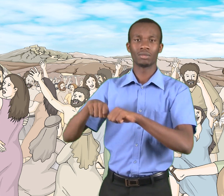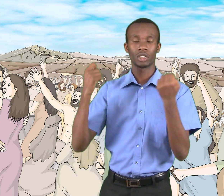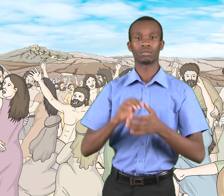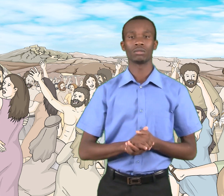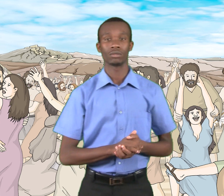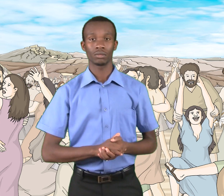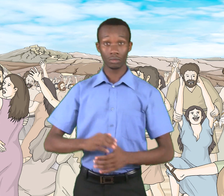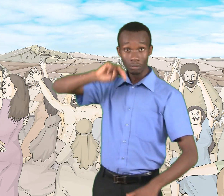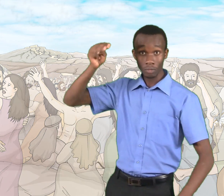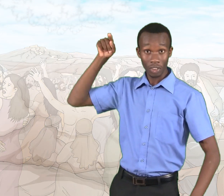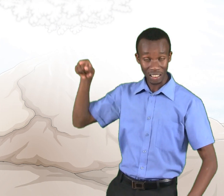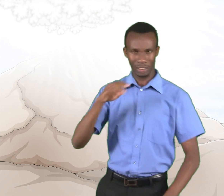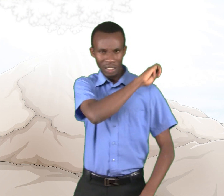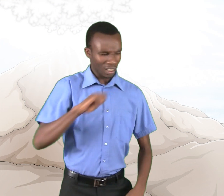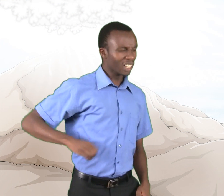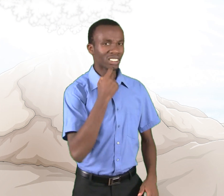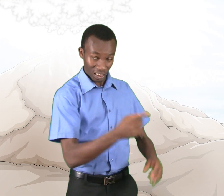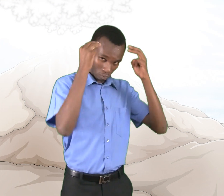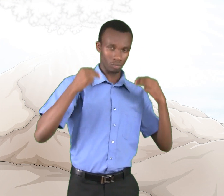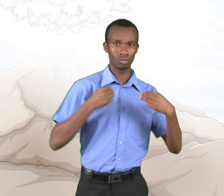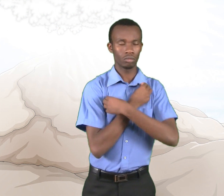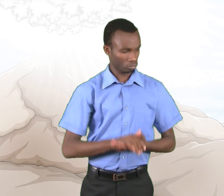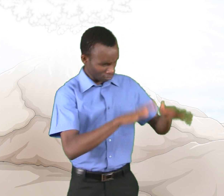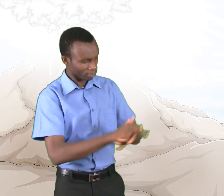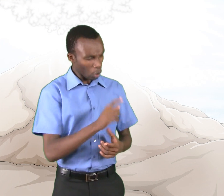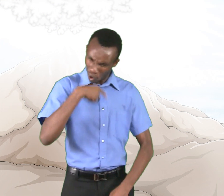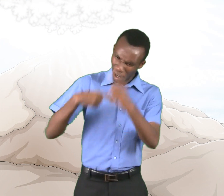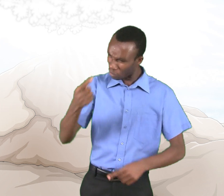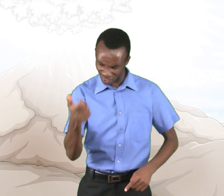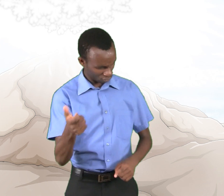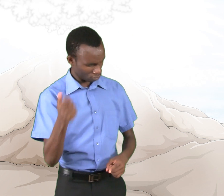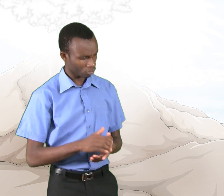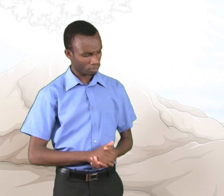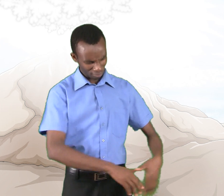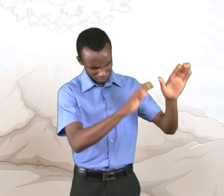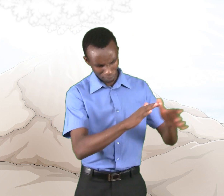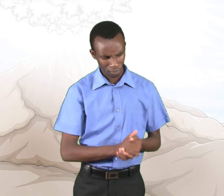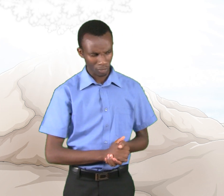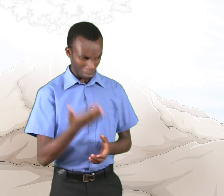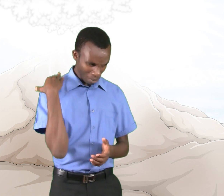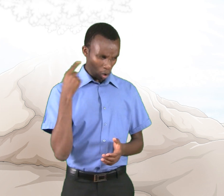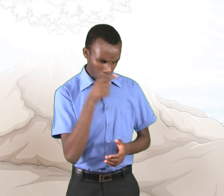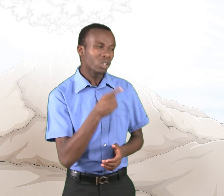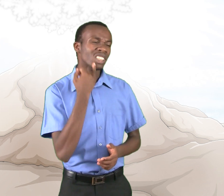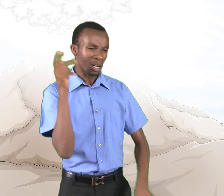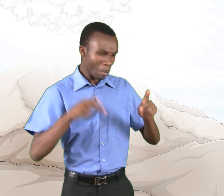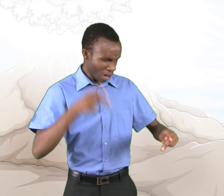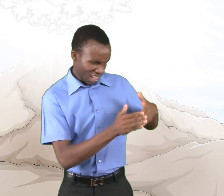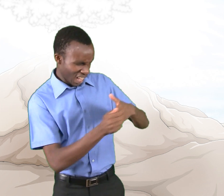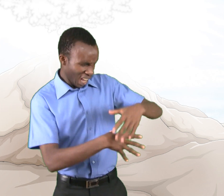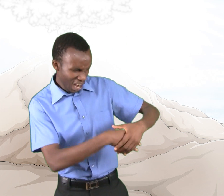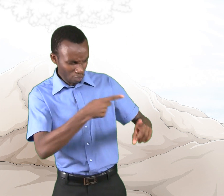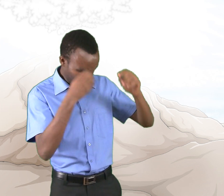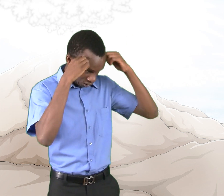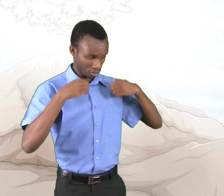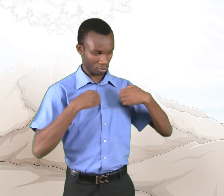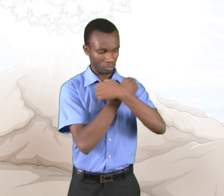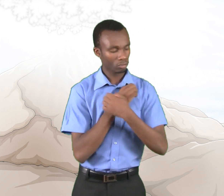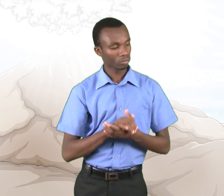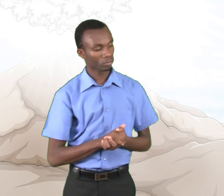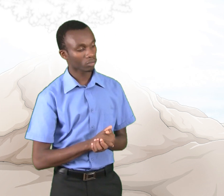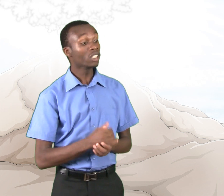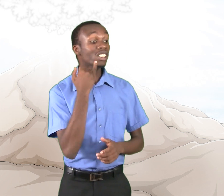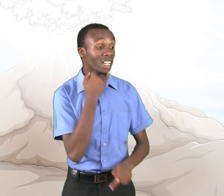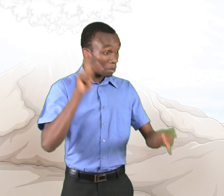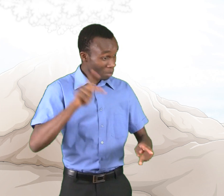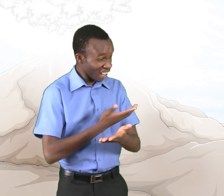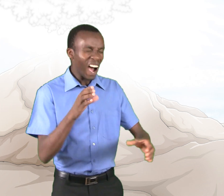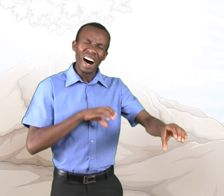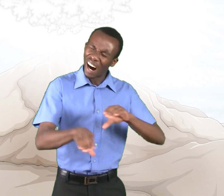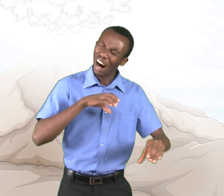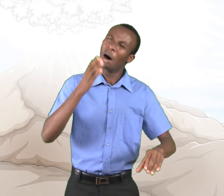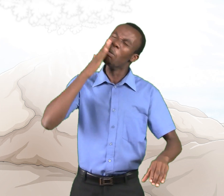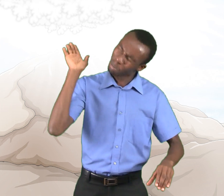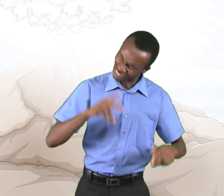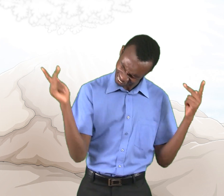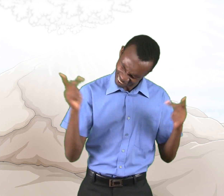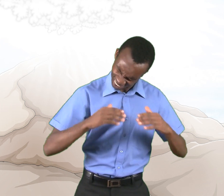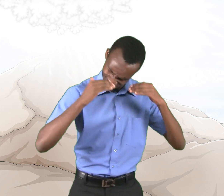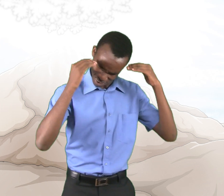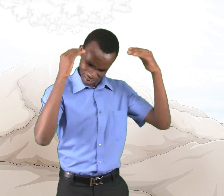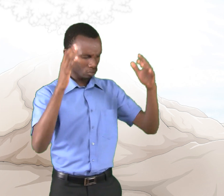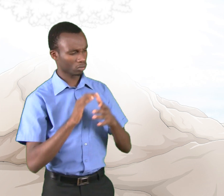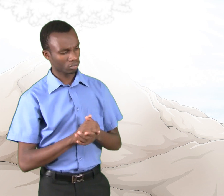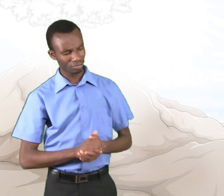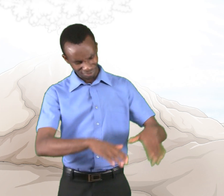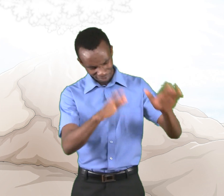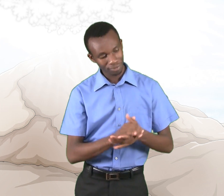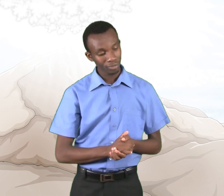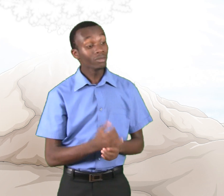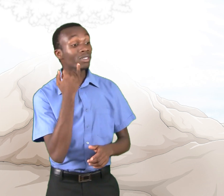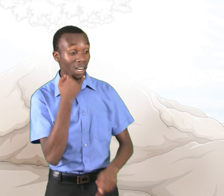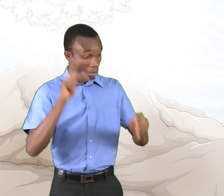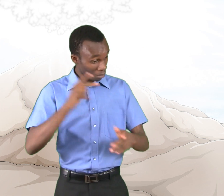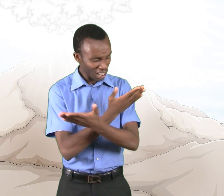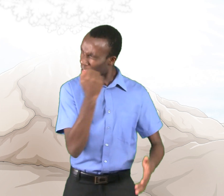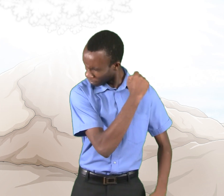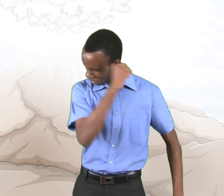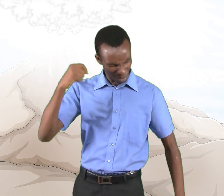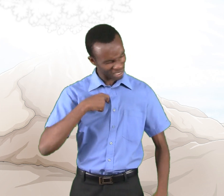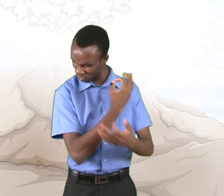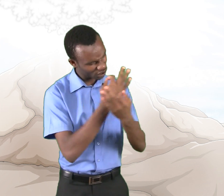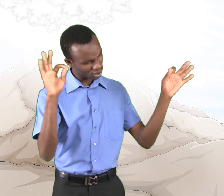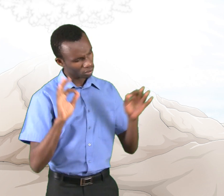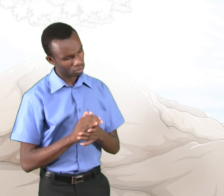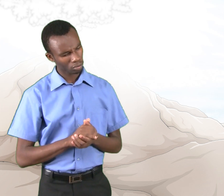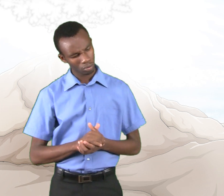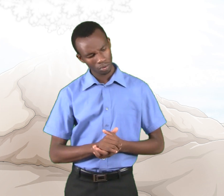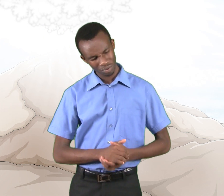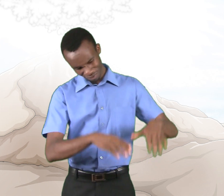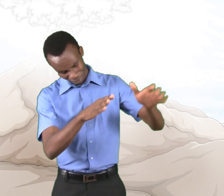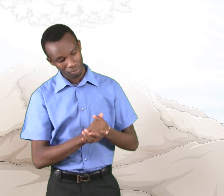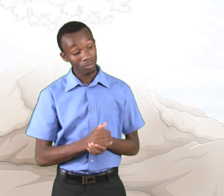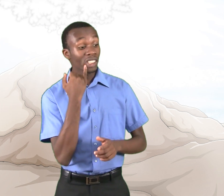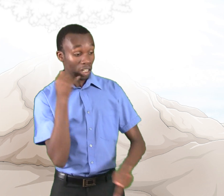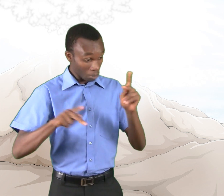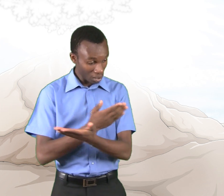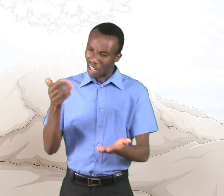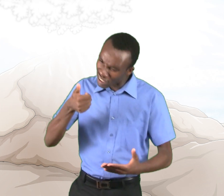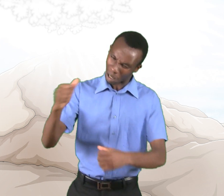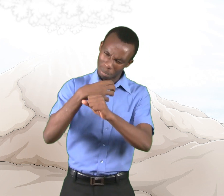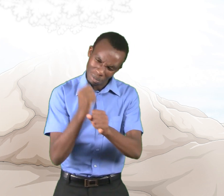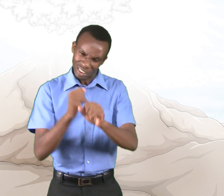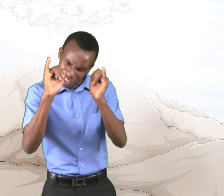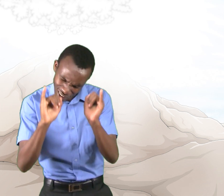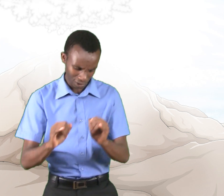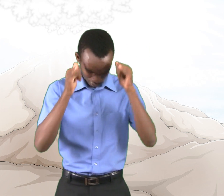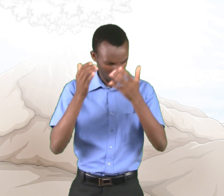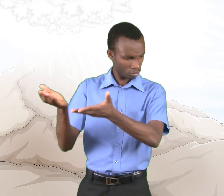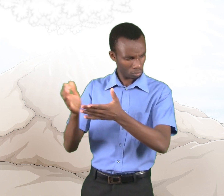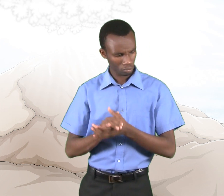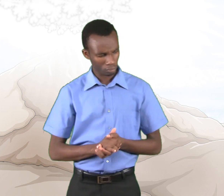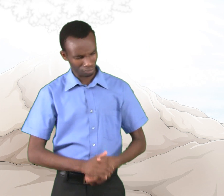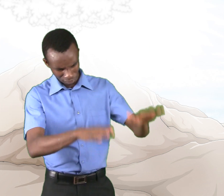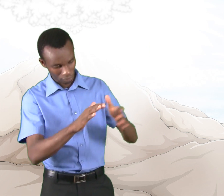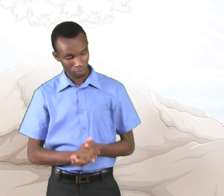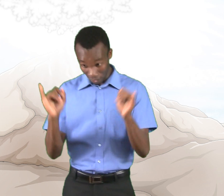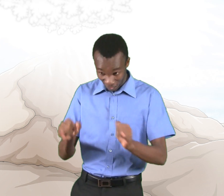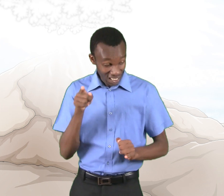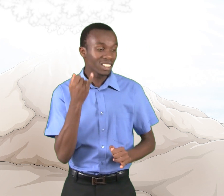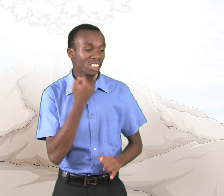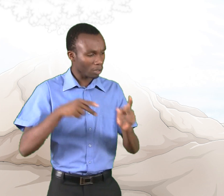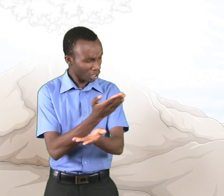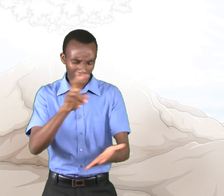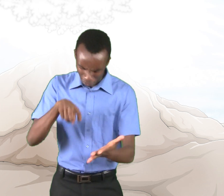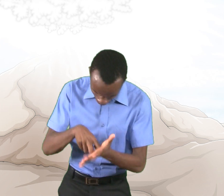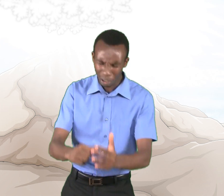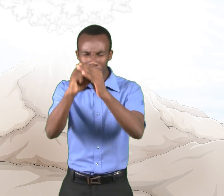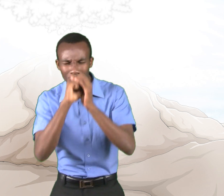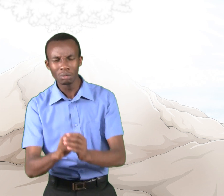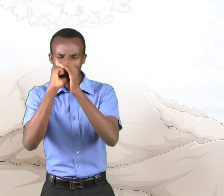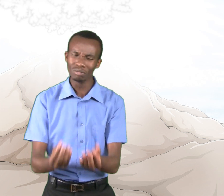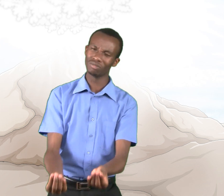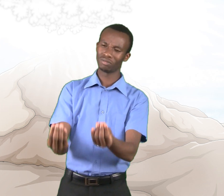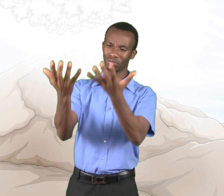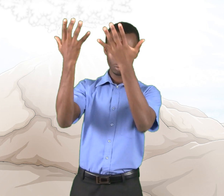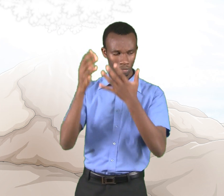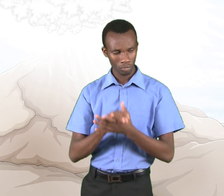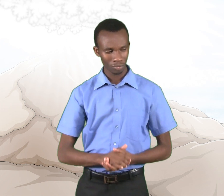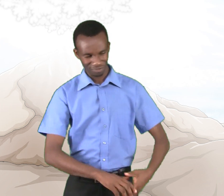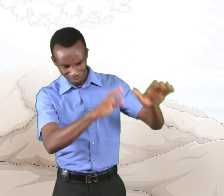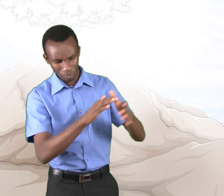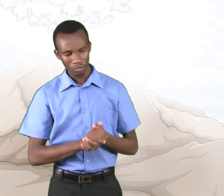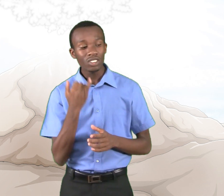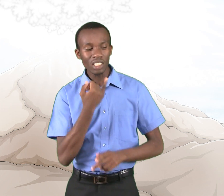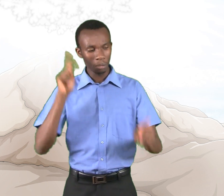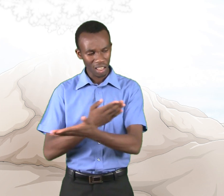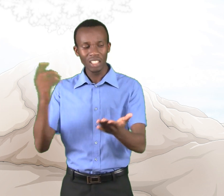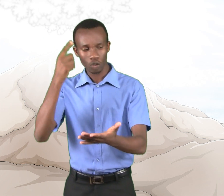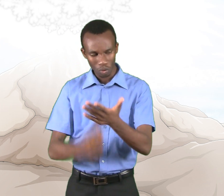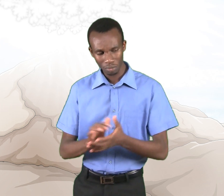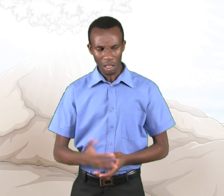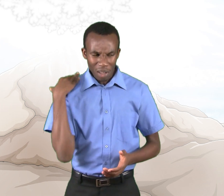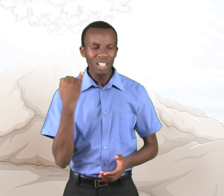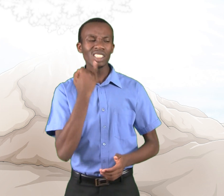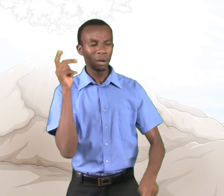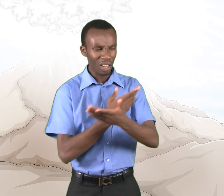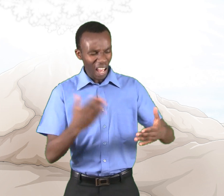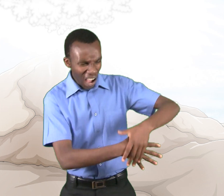Then the LORD said to Moses, “Go down at once, for your people, whom you brought up out of the land of Egypt, have corrupted themselves. How quickly they have turned aside from the way that I commanded them! They have made for themselves a molten calf and have bowed down to it.